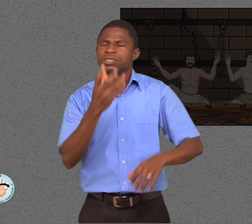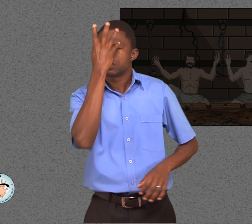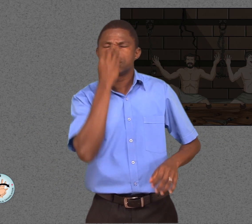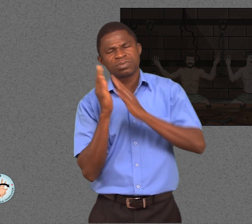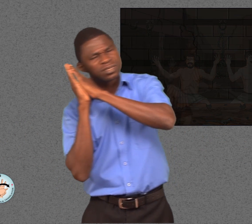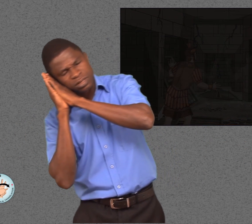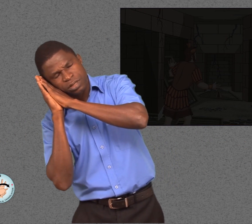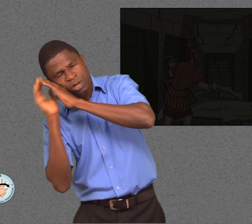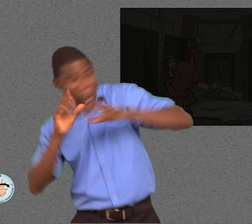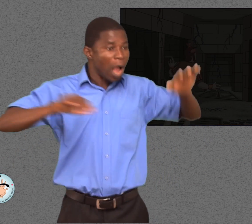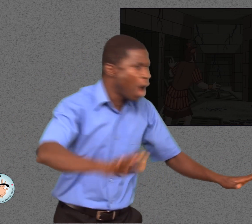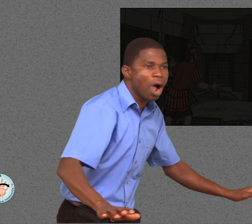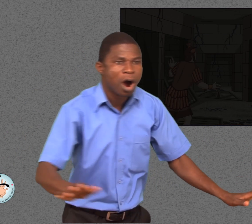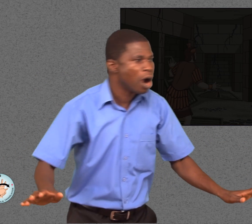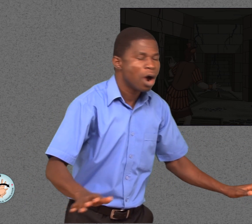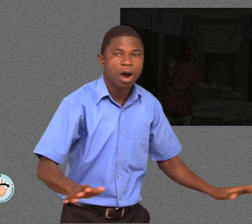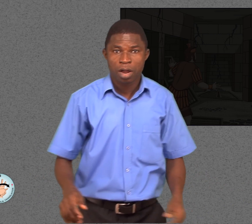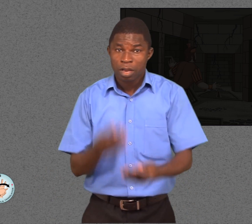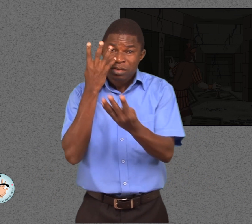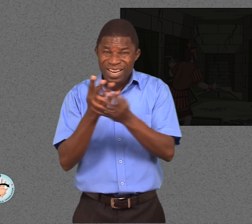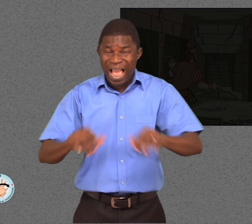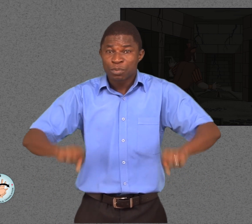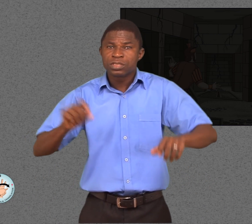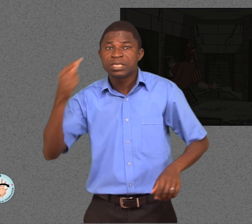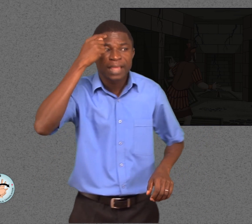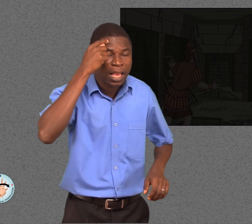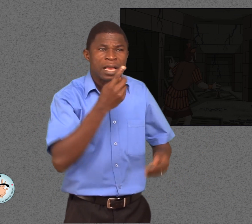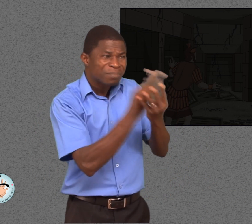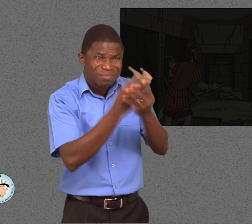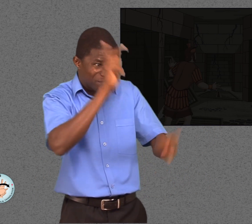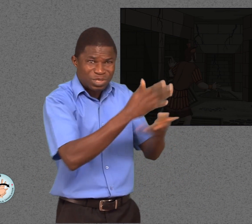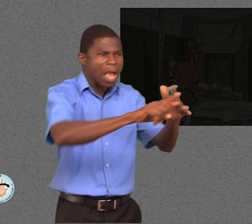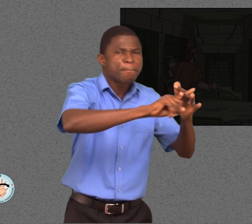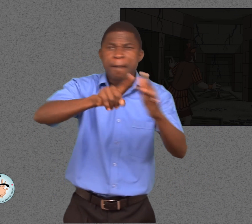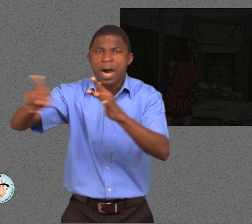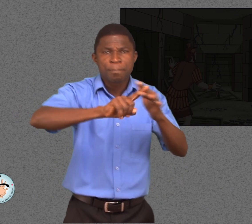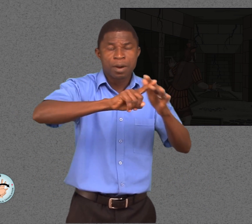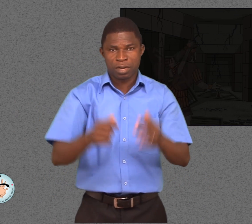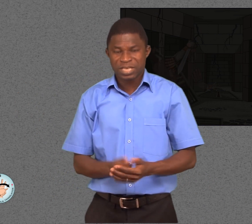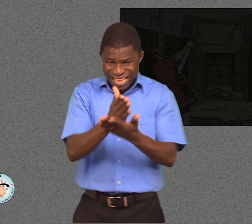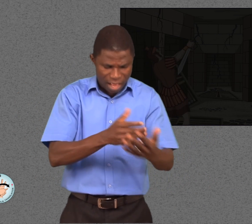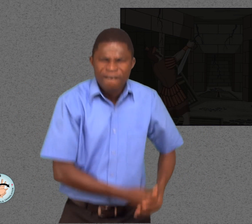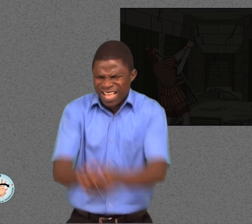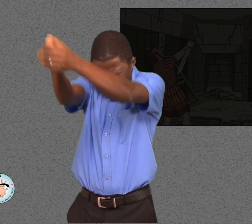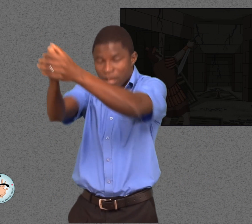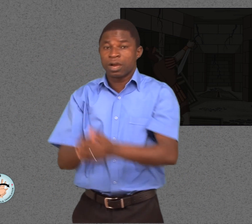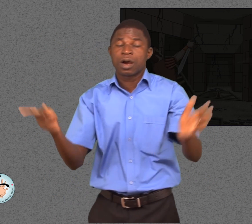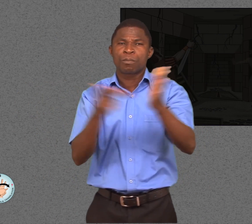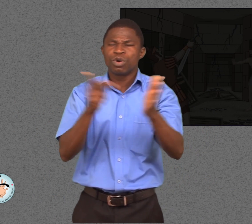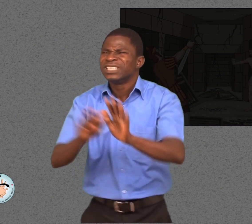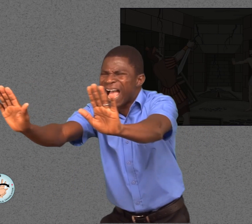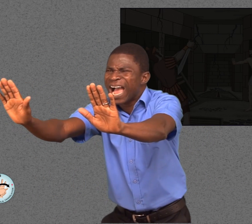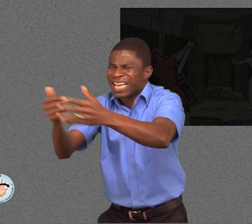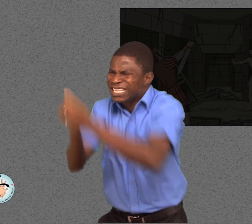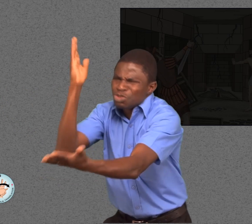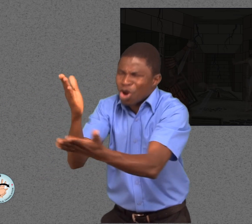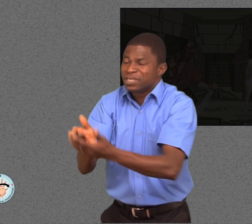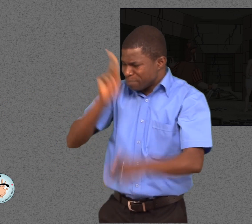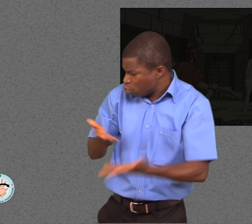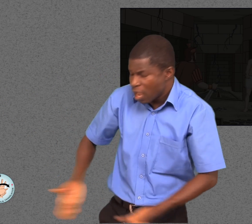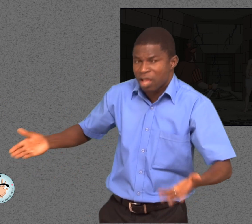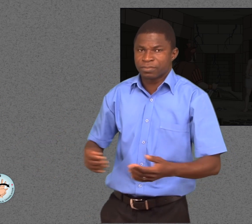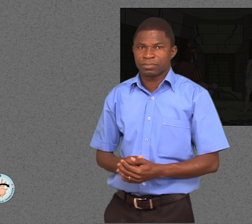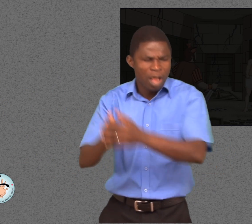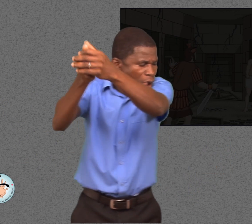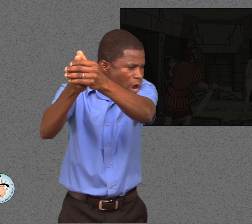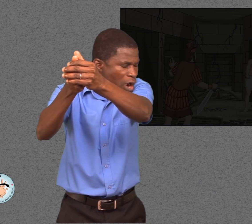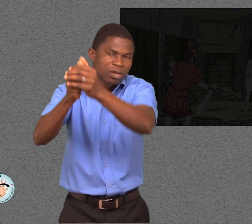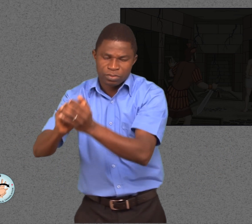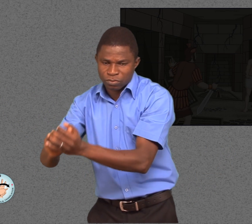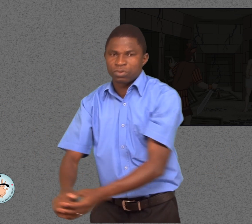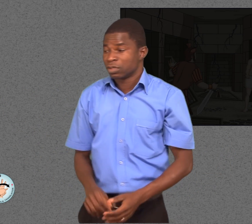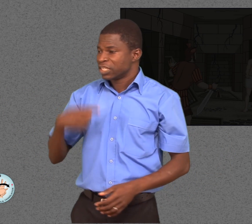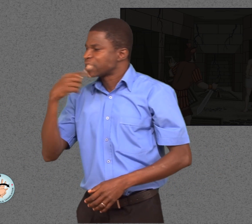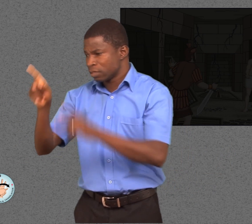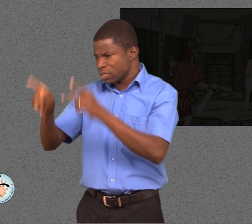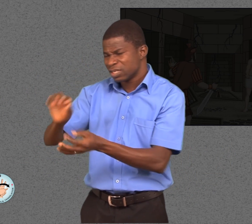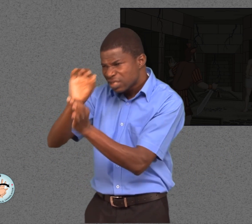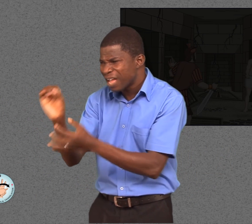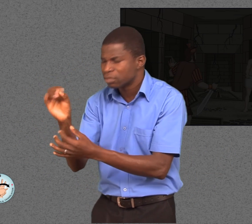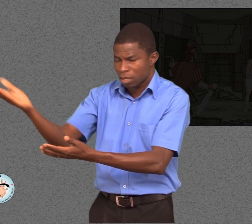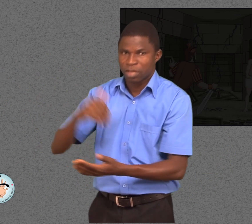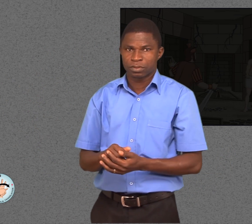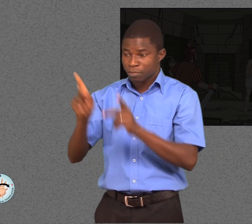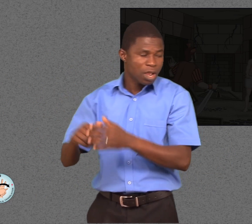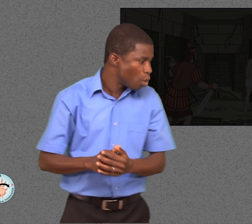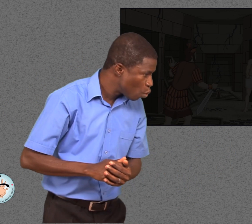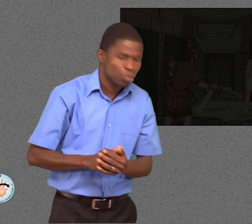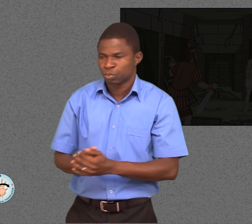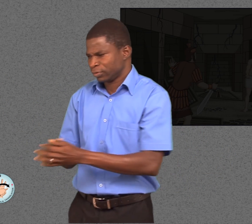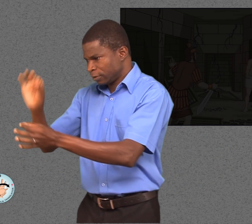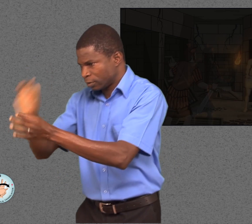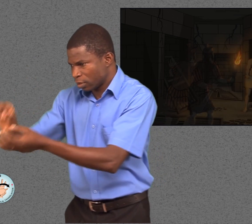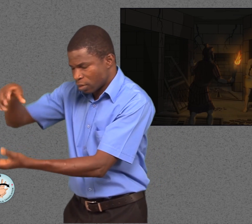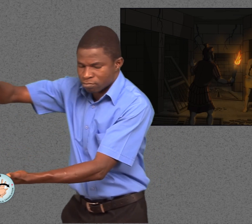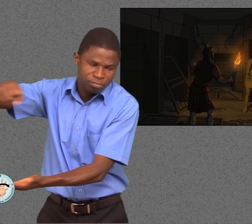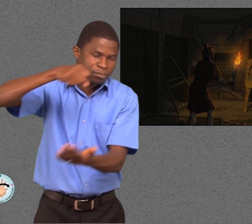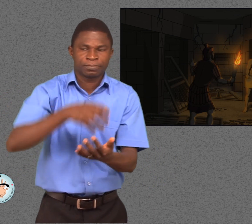When the jailer woke up and saw the prison doors open, he drew his sword and was about to kill himself, presuming that the prisoners had escaped. But Paul called out in a loud voice, “Do not harm yourself! We are all here!”